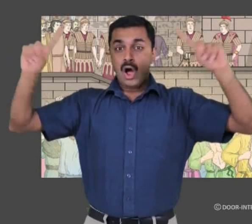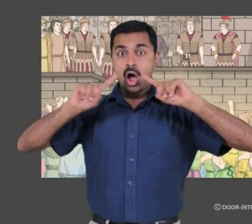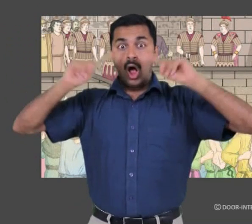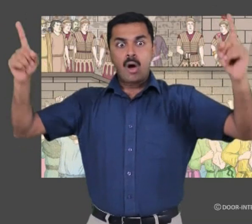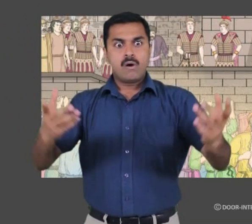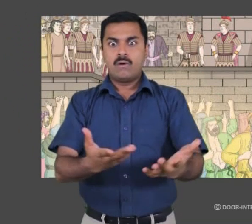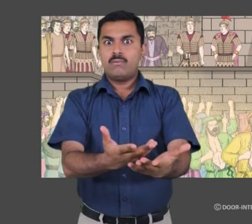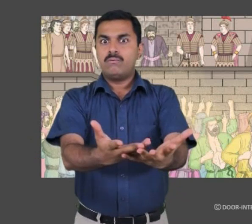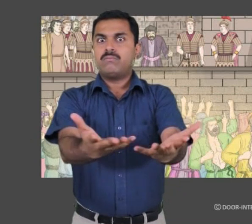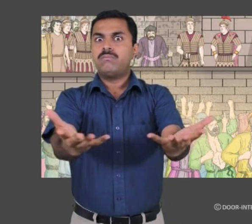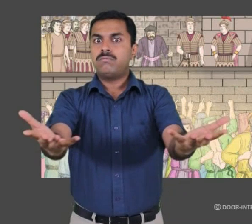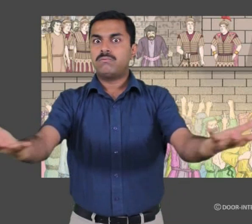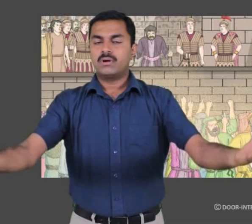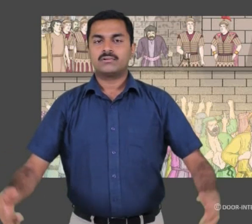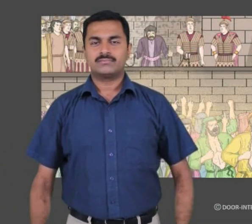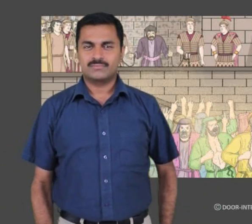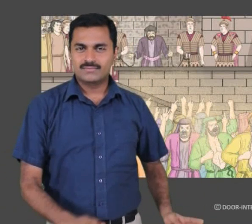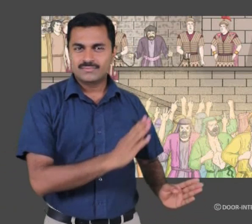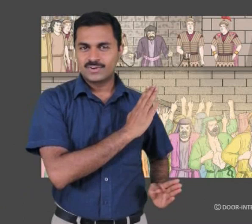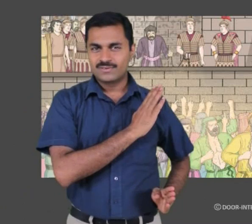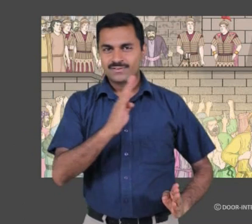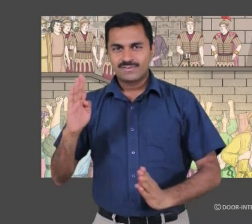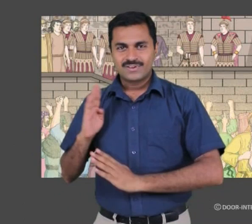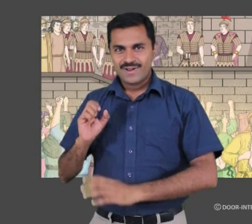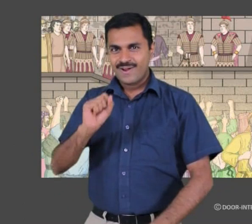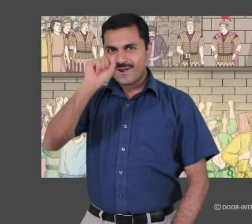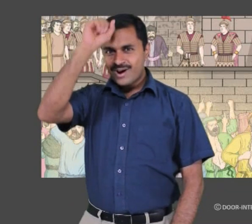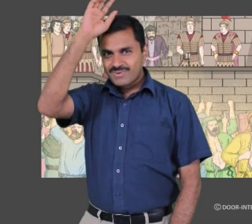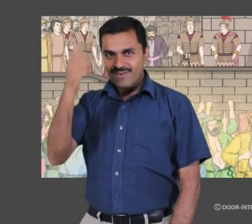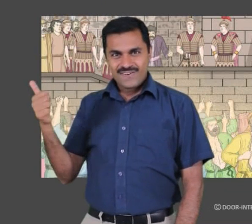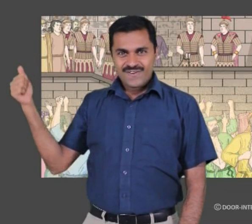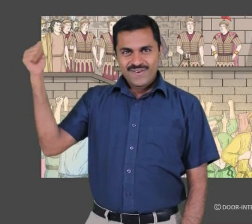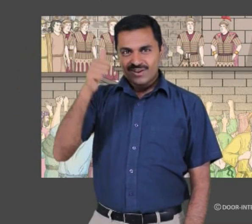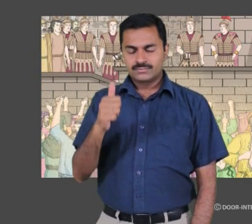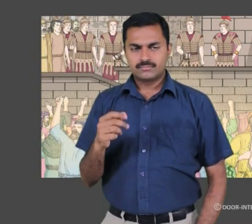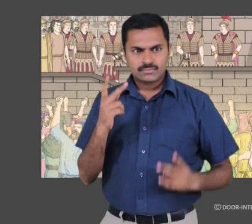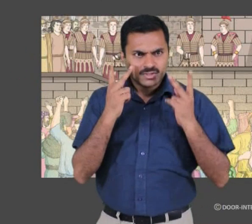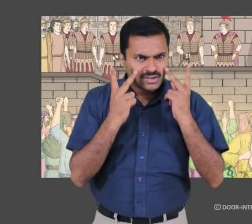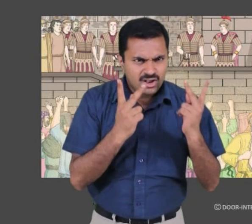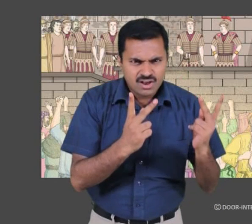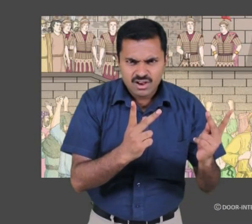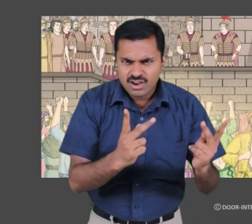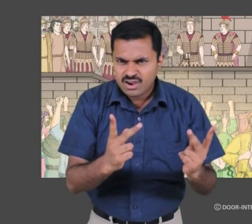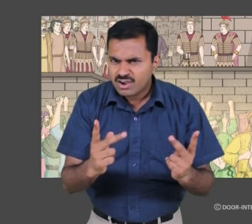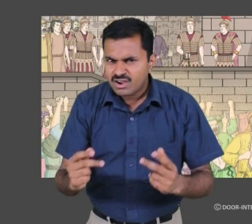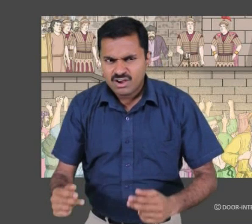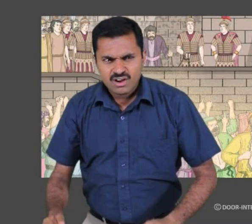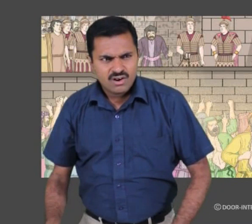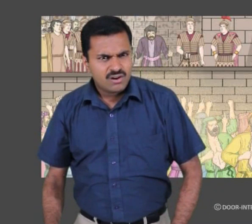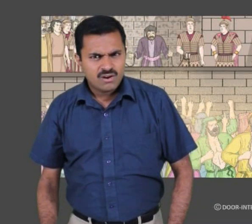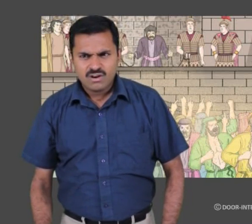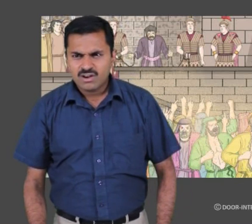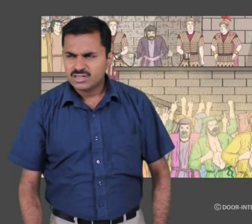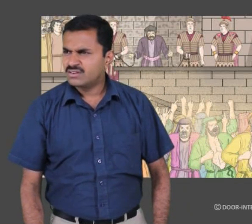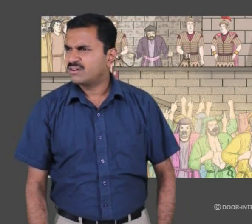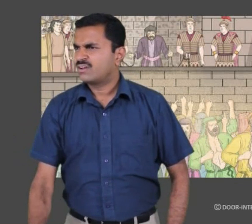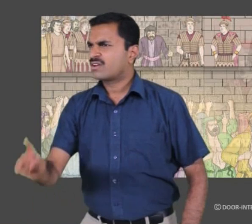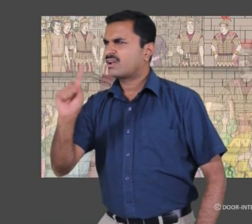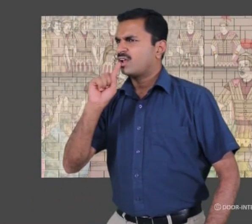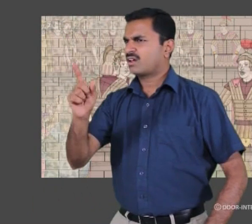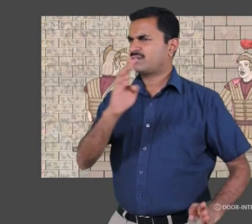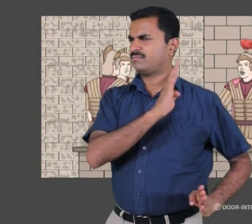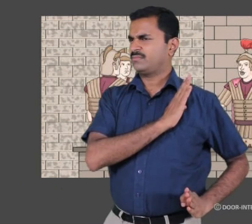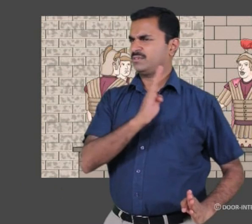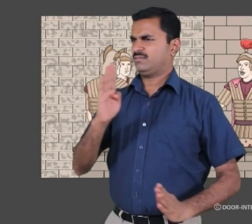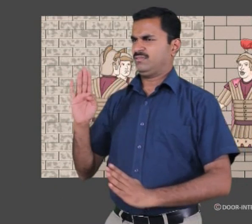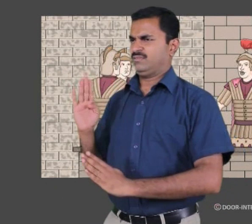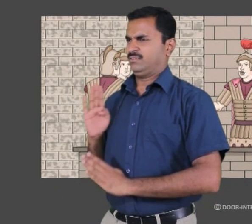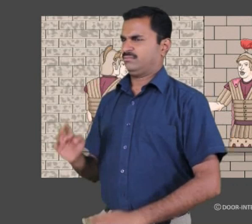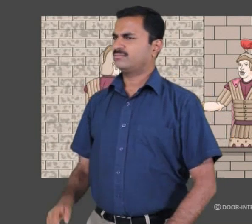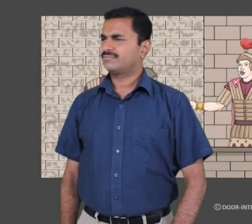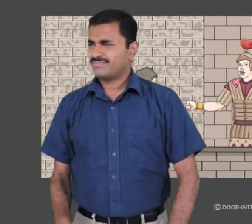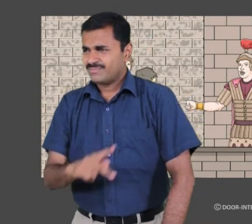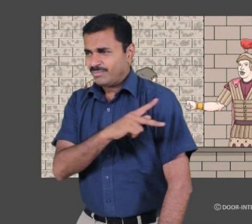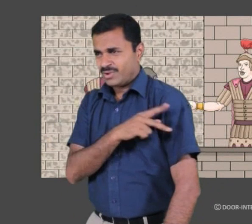He is not fit to live!”